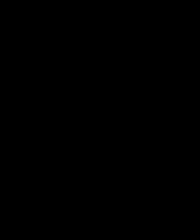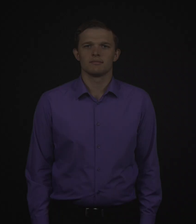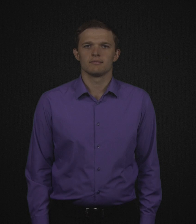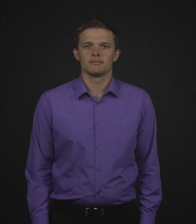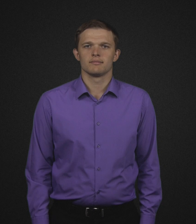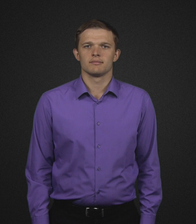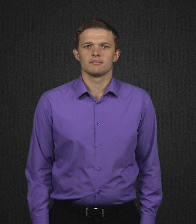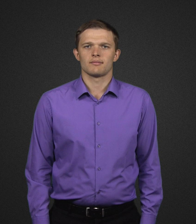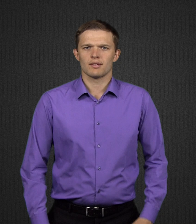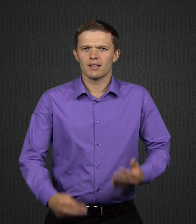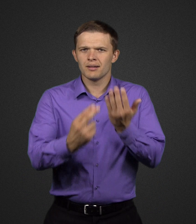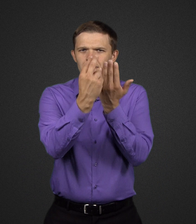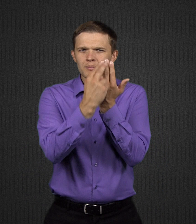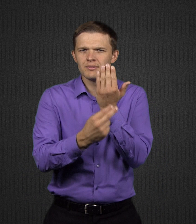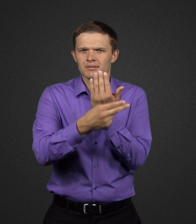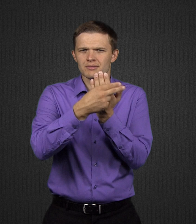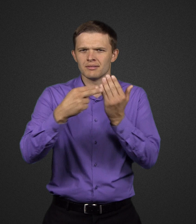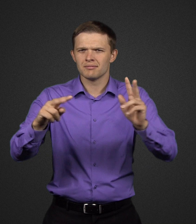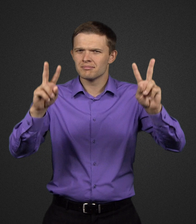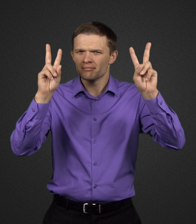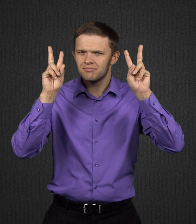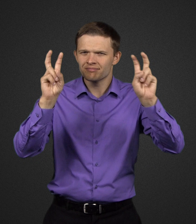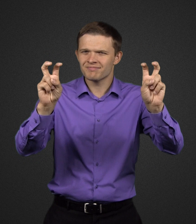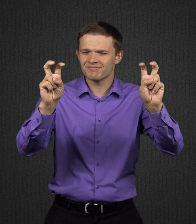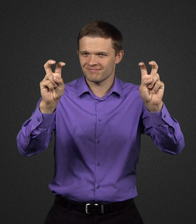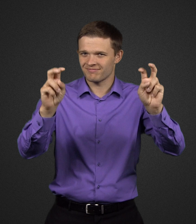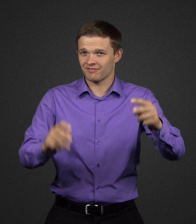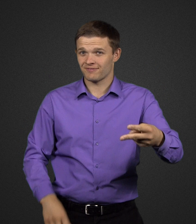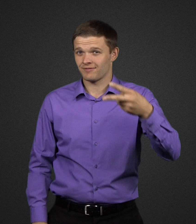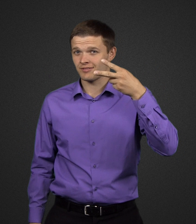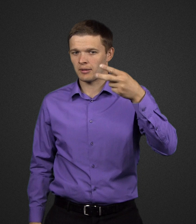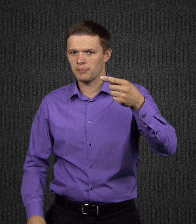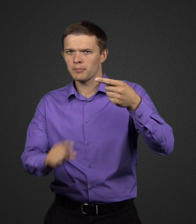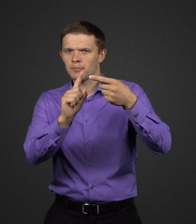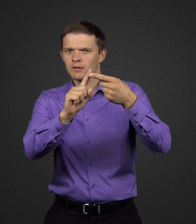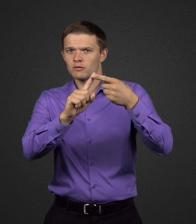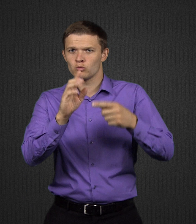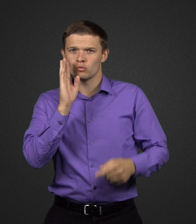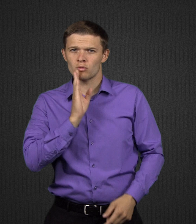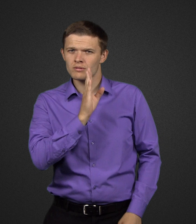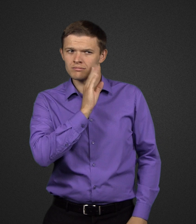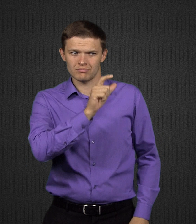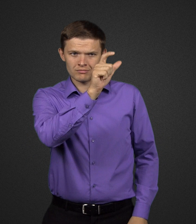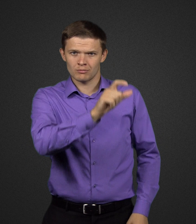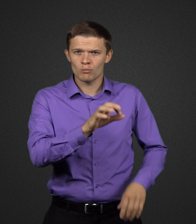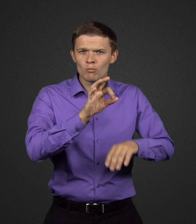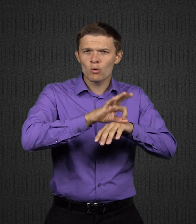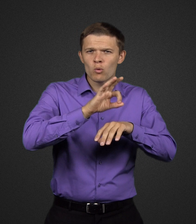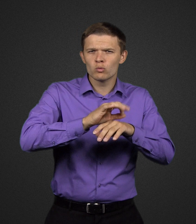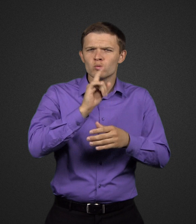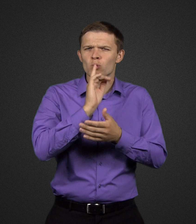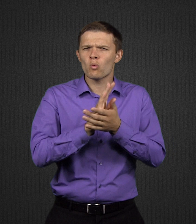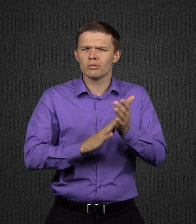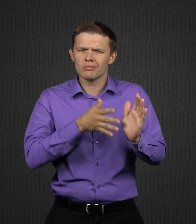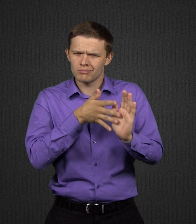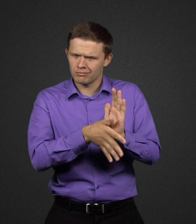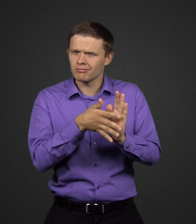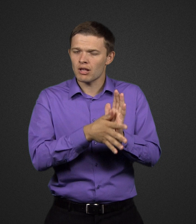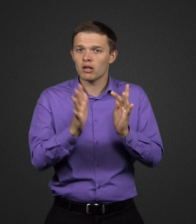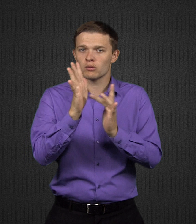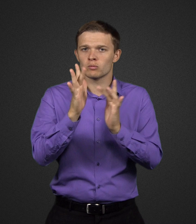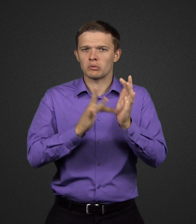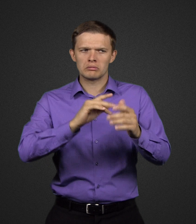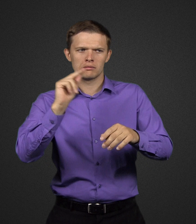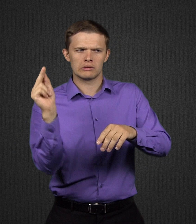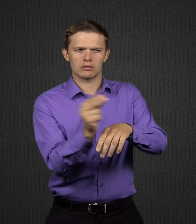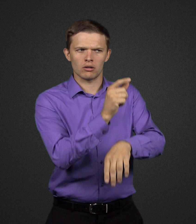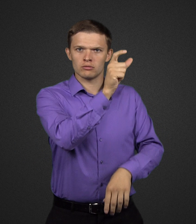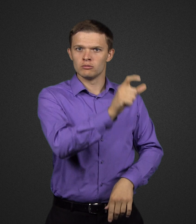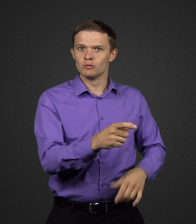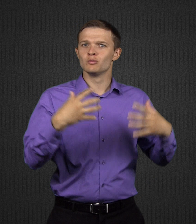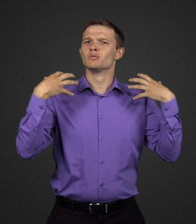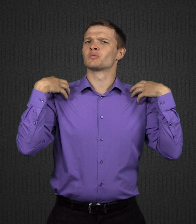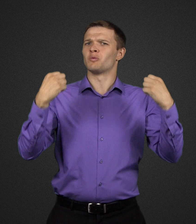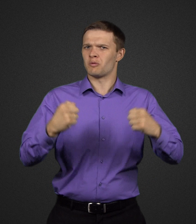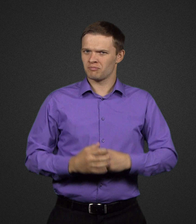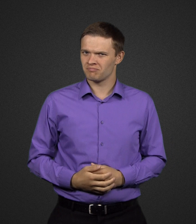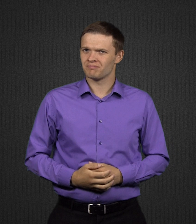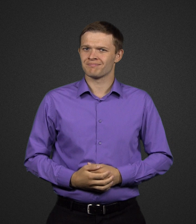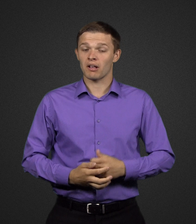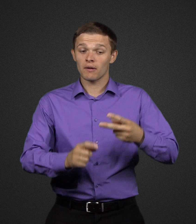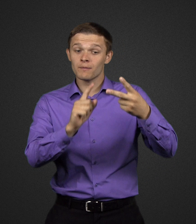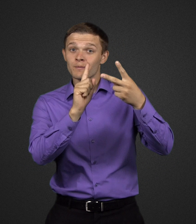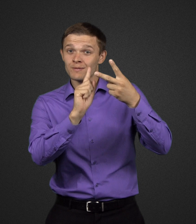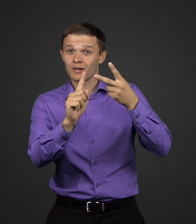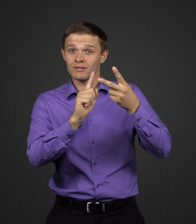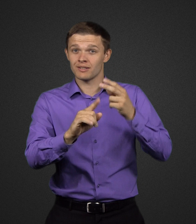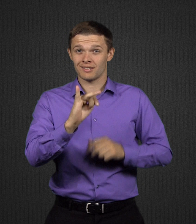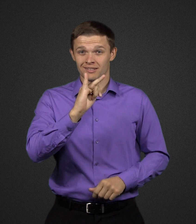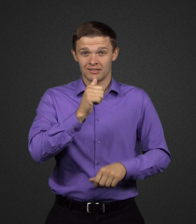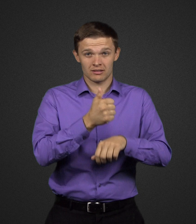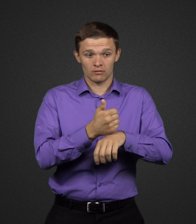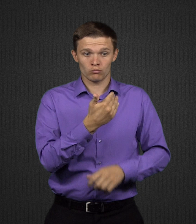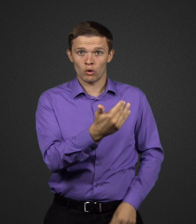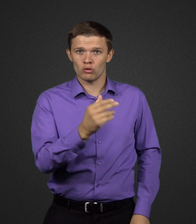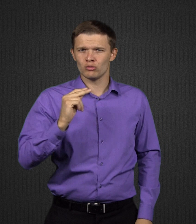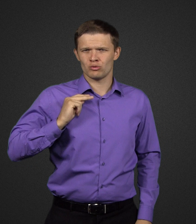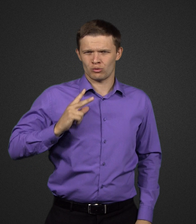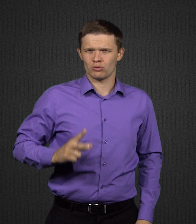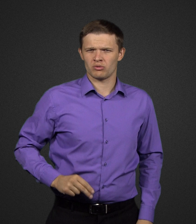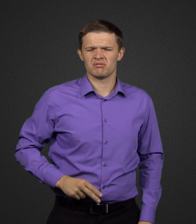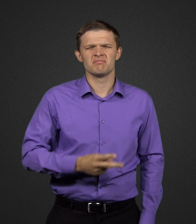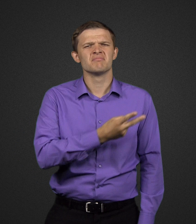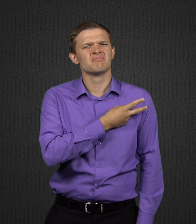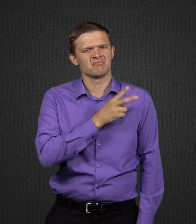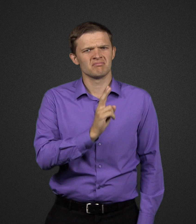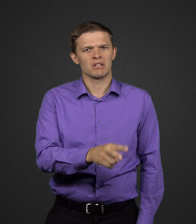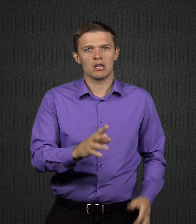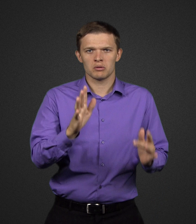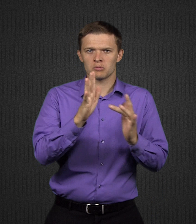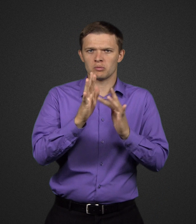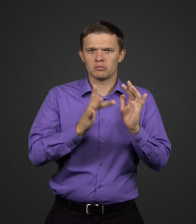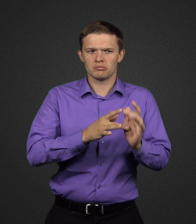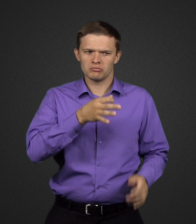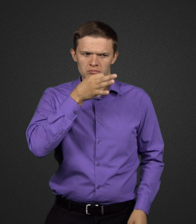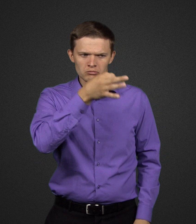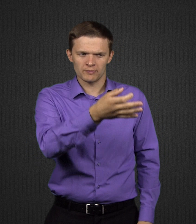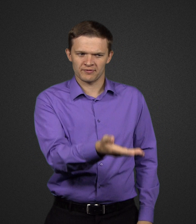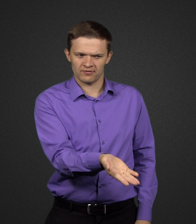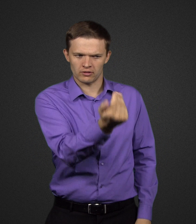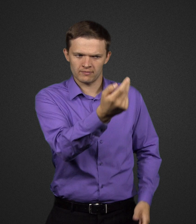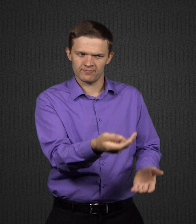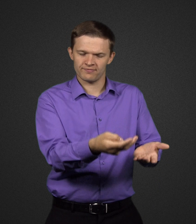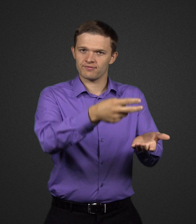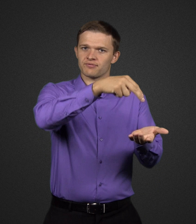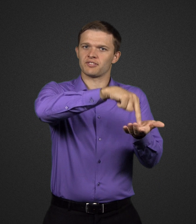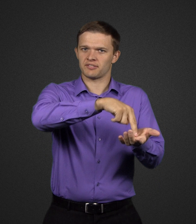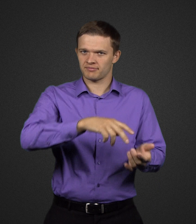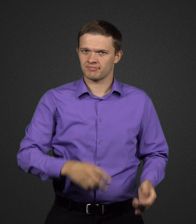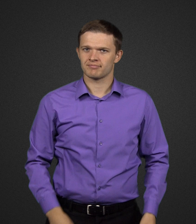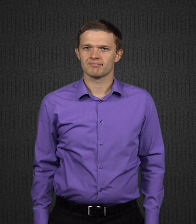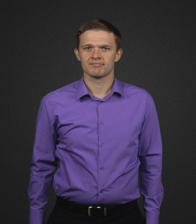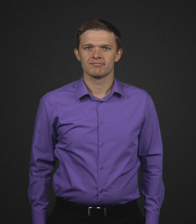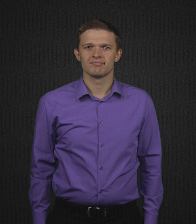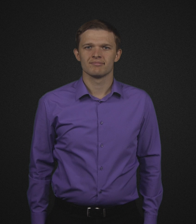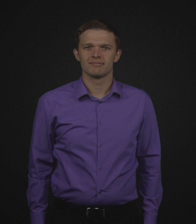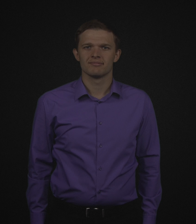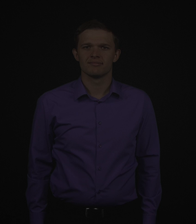Bleeding woman and Jairus' daughter